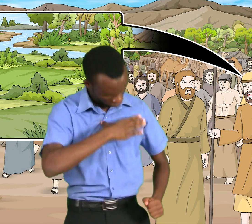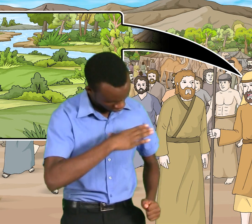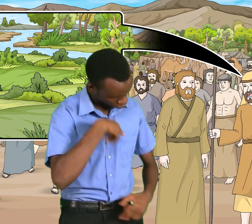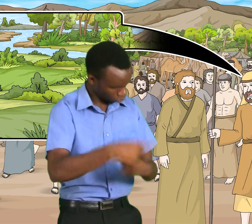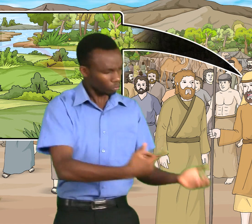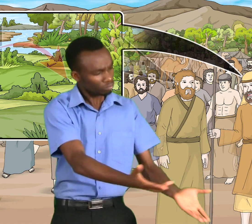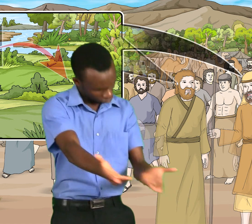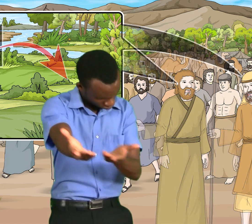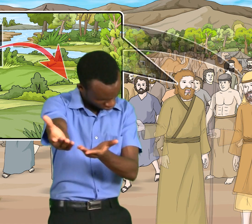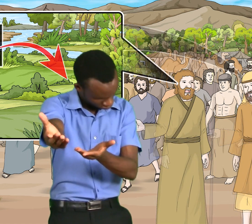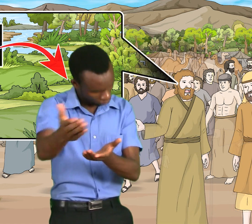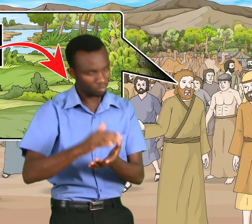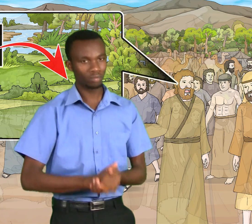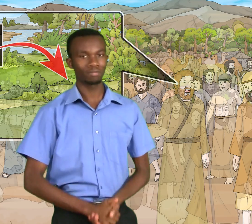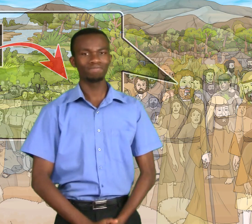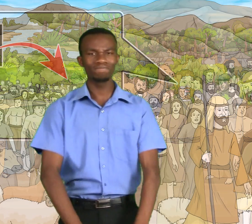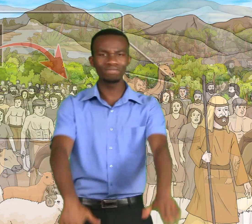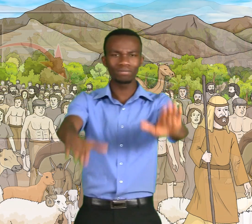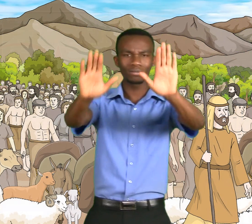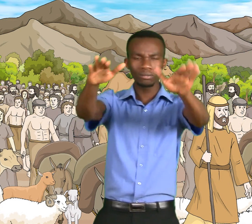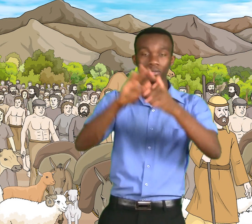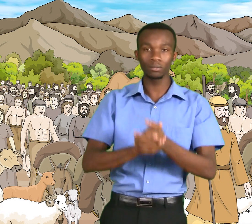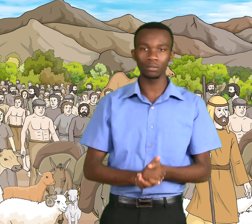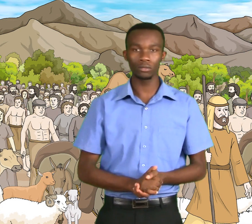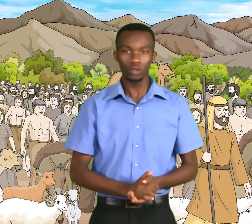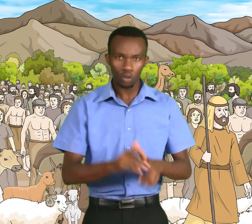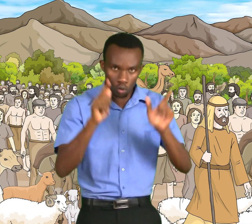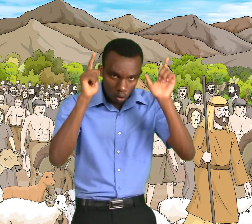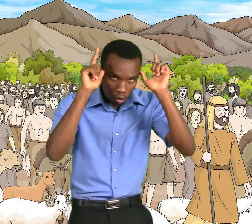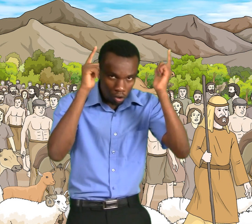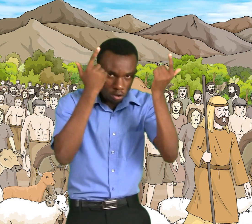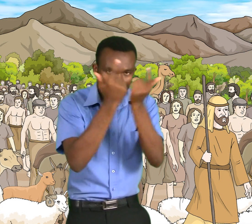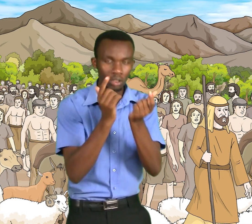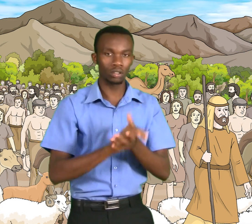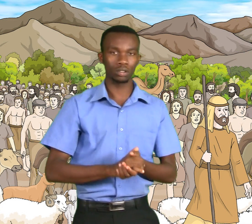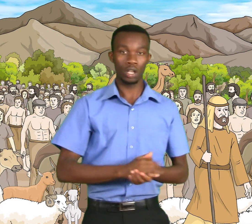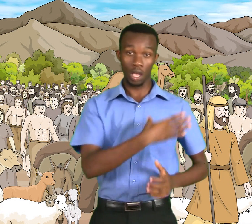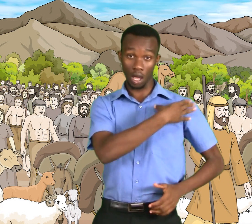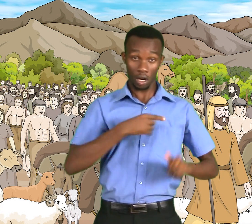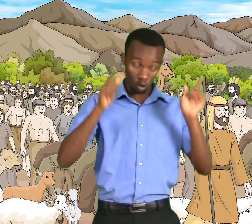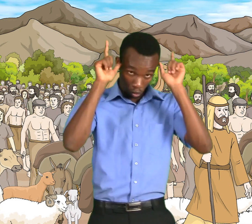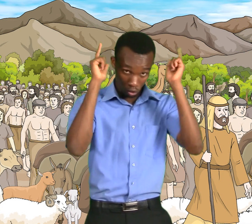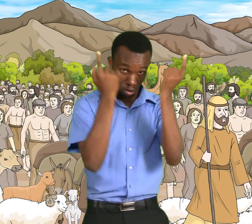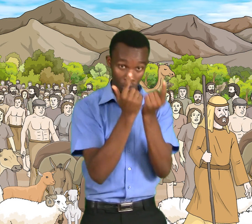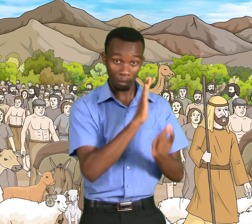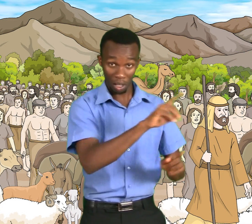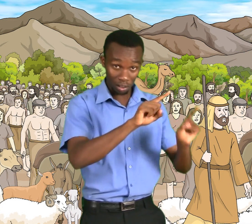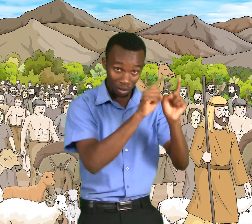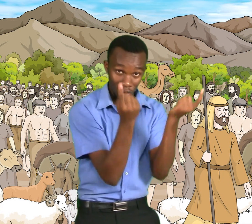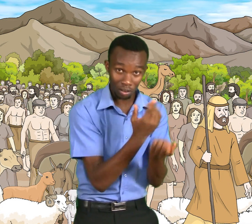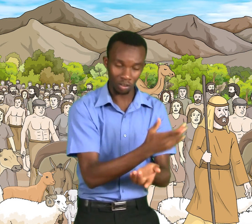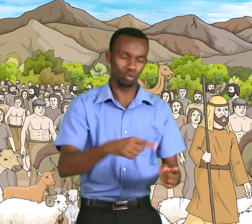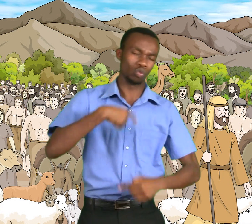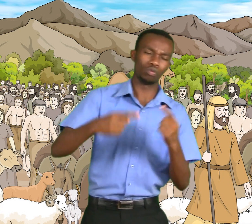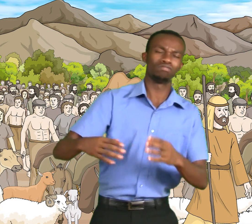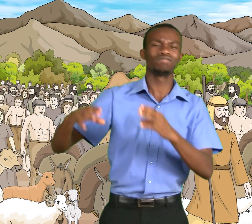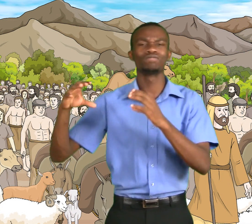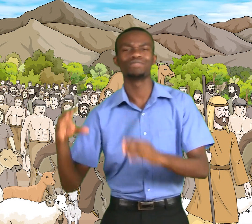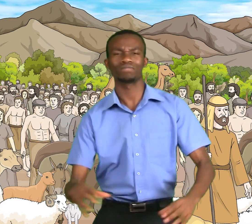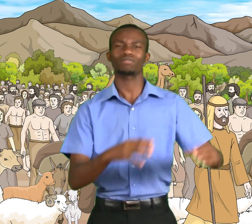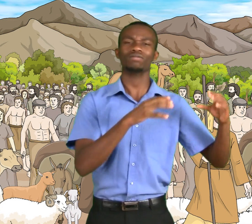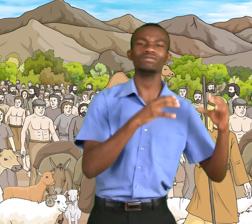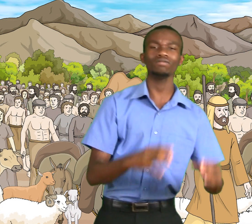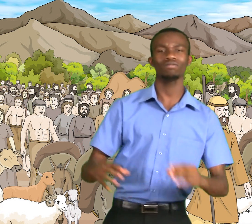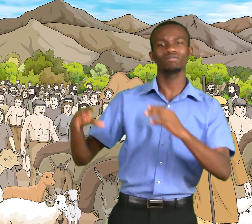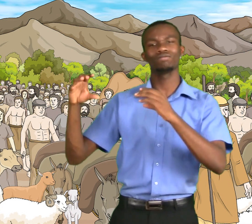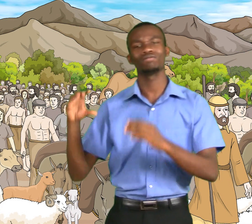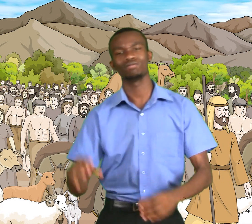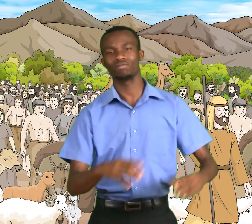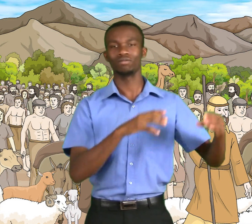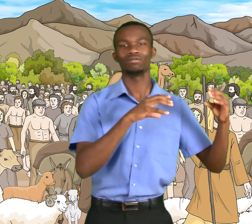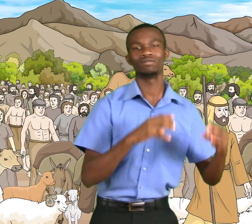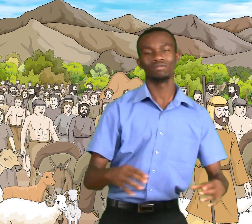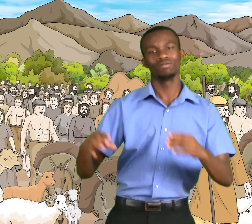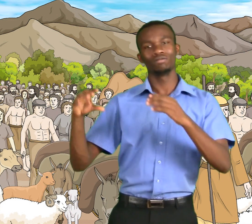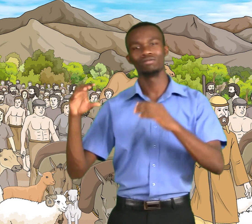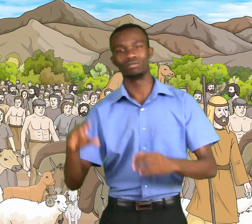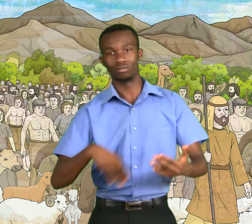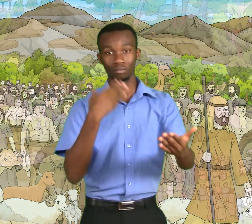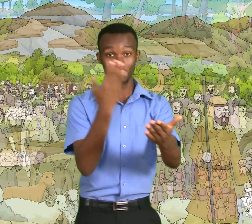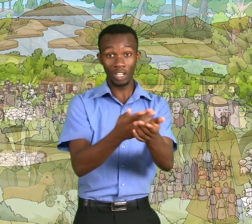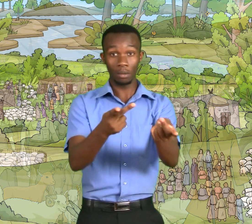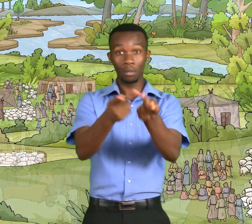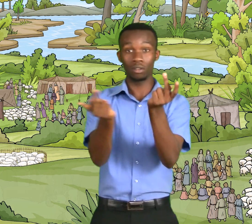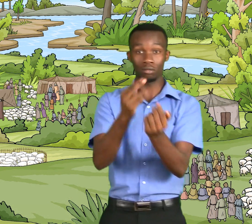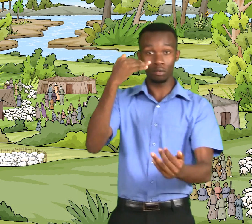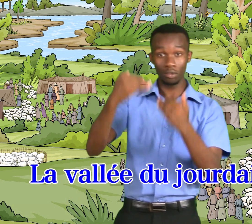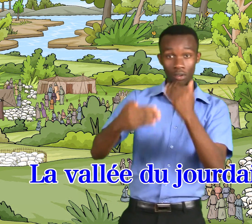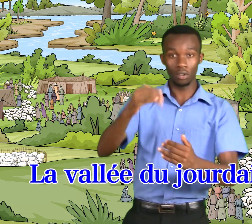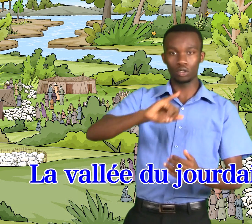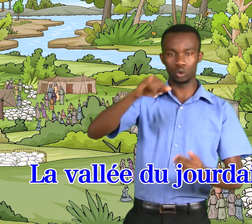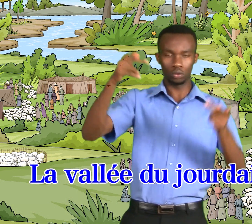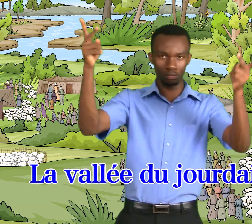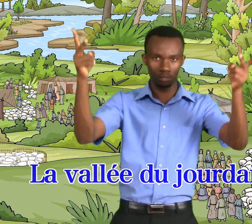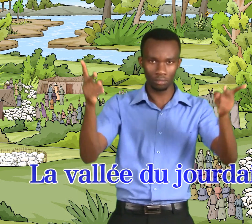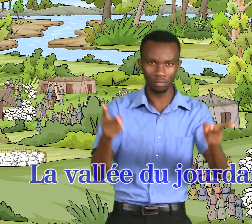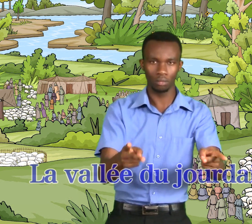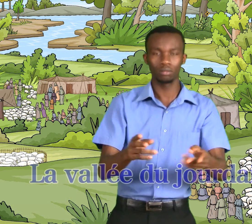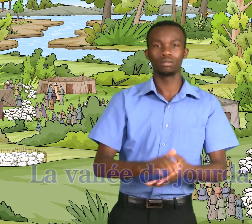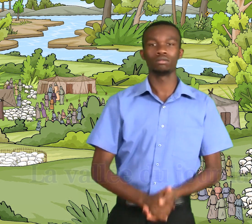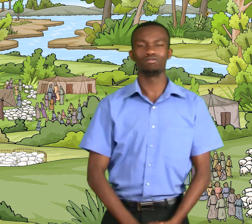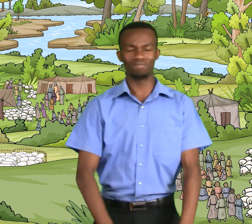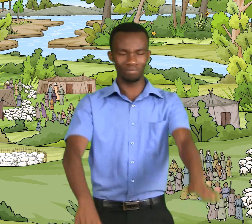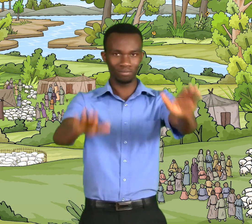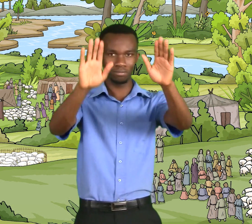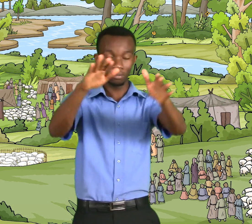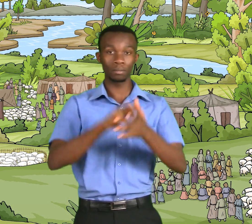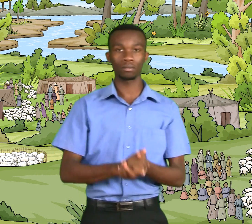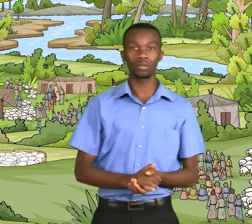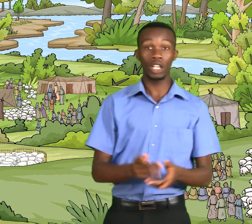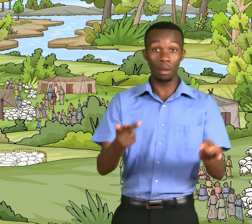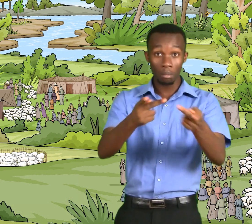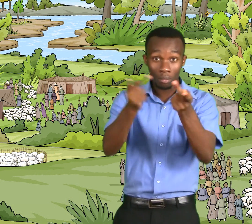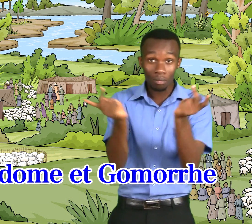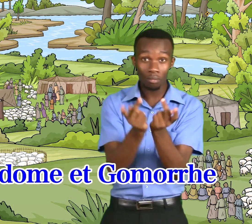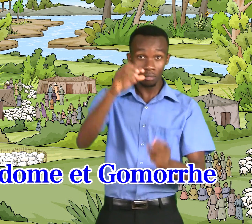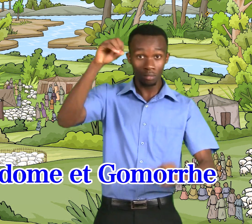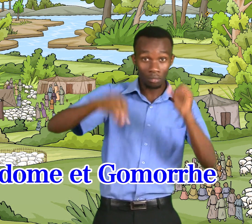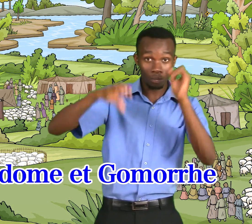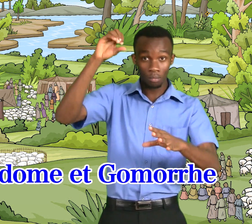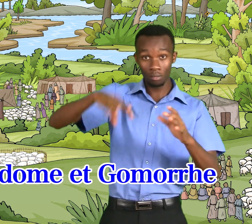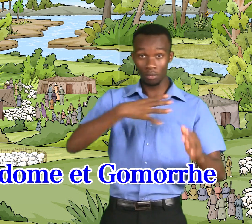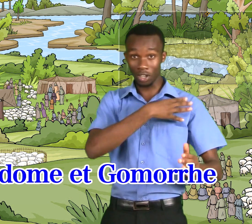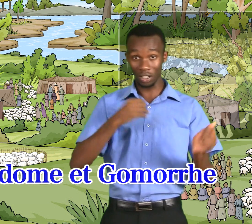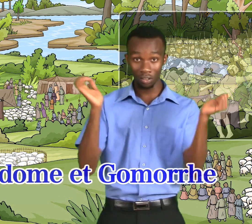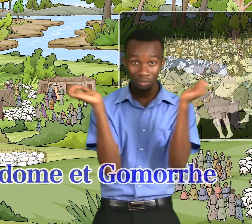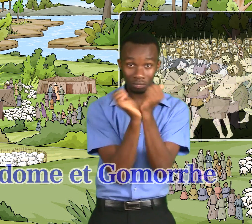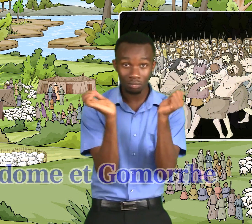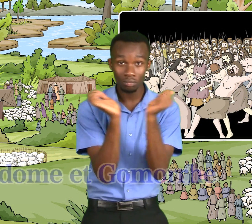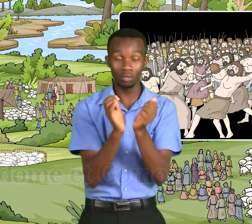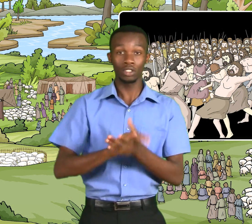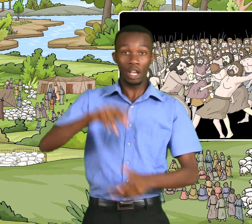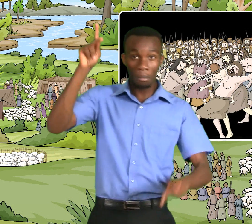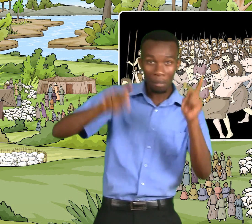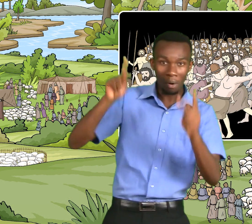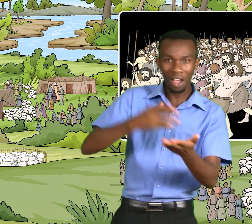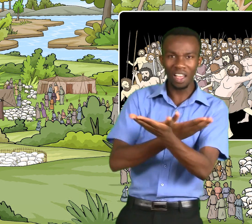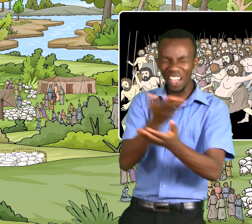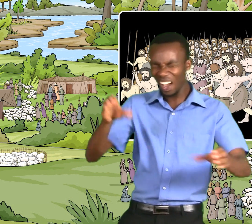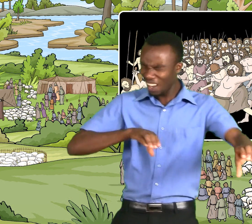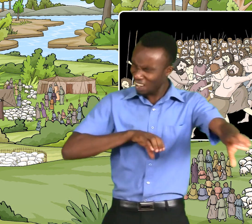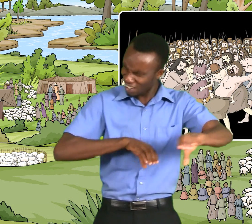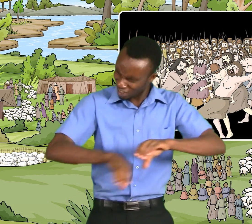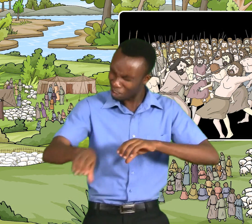And Abram and Lot parted company. Abram lived in the land of Canaan, but Lot settled in the cities of the plain and pitched his tent toward Sodom.